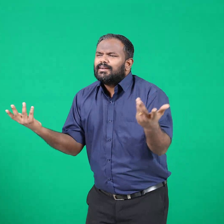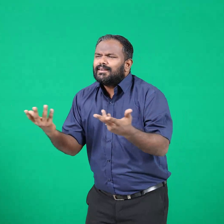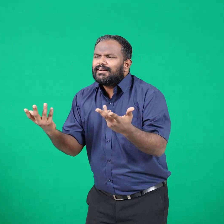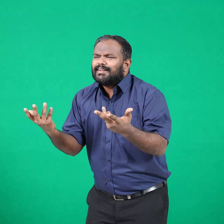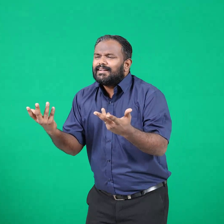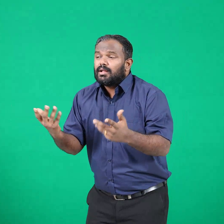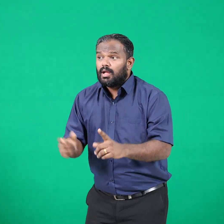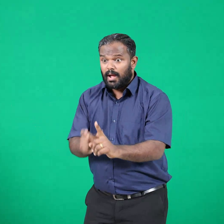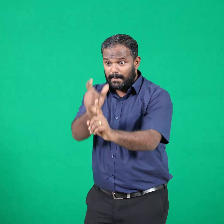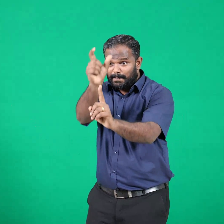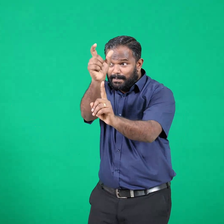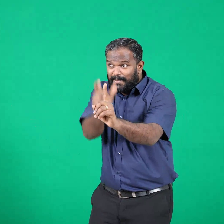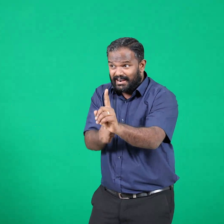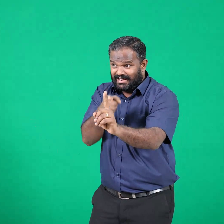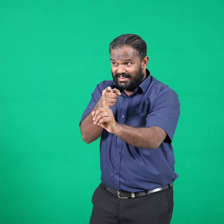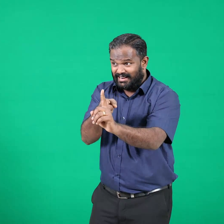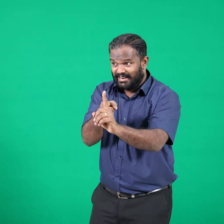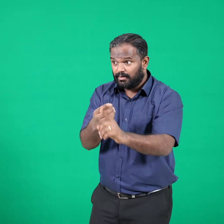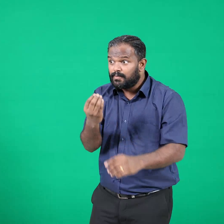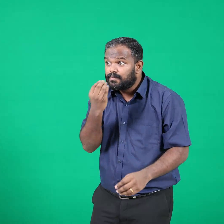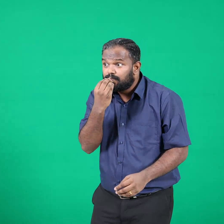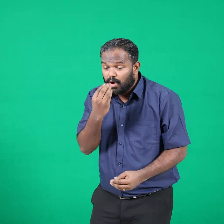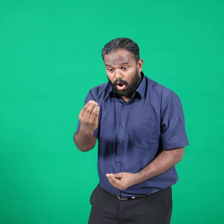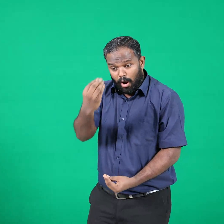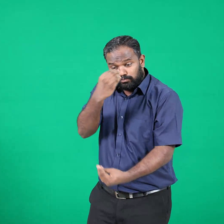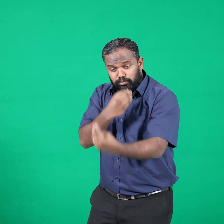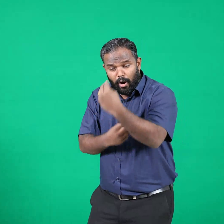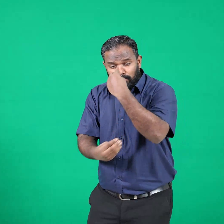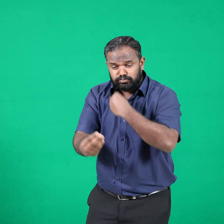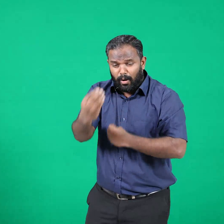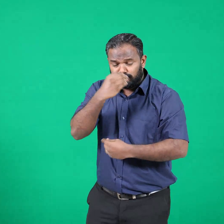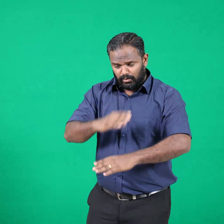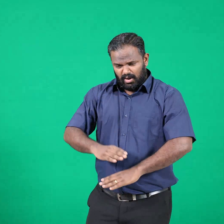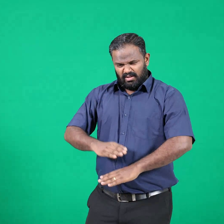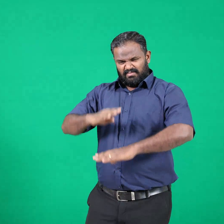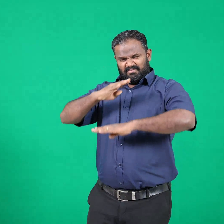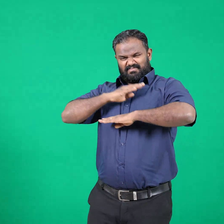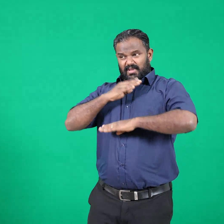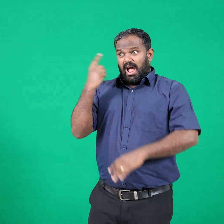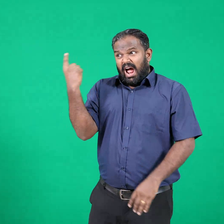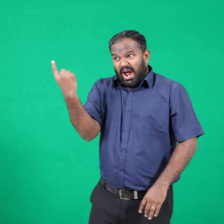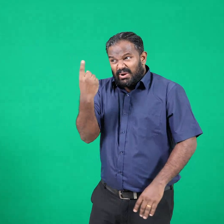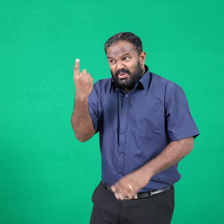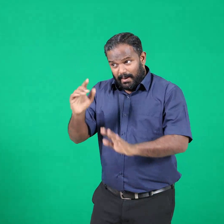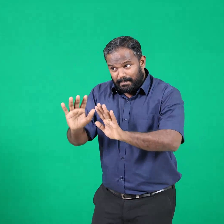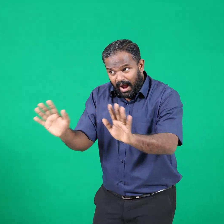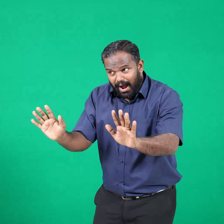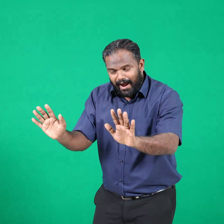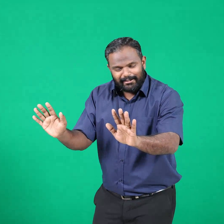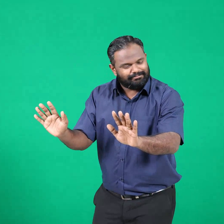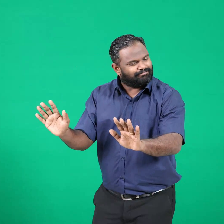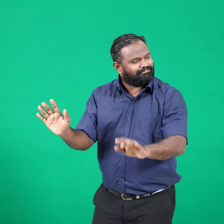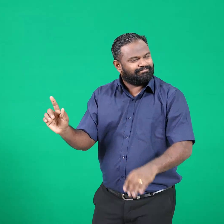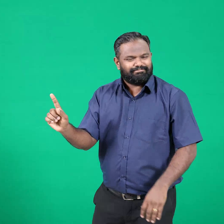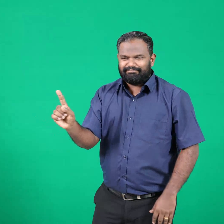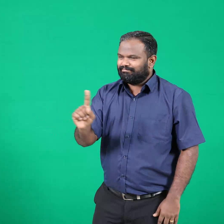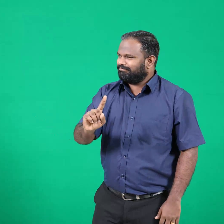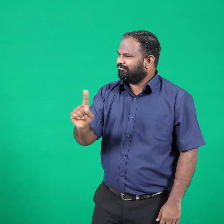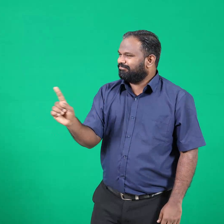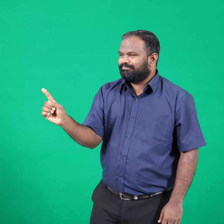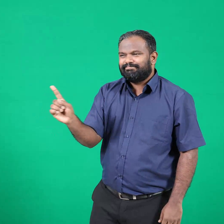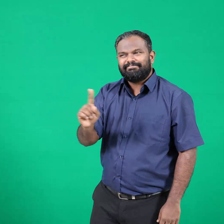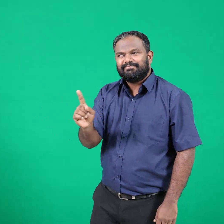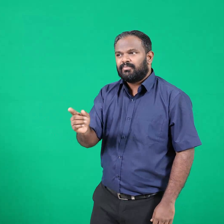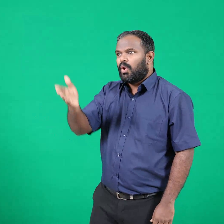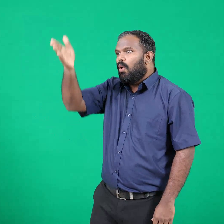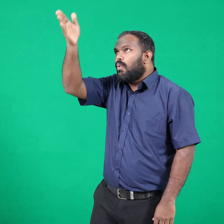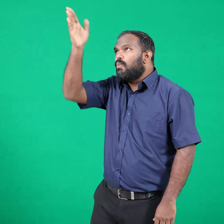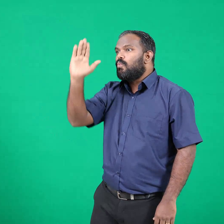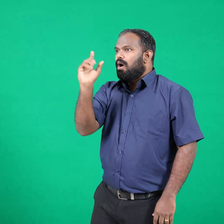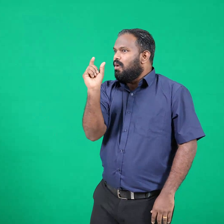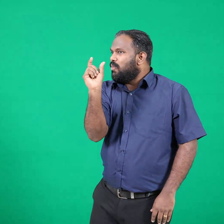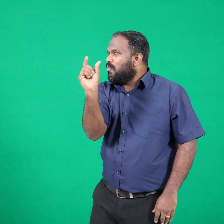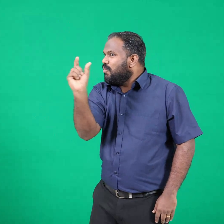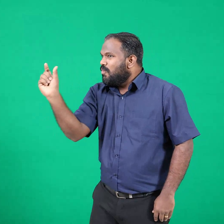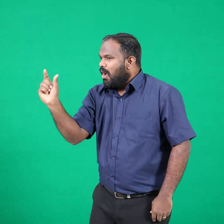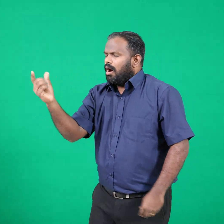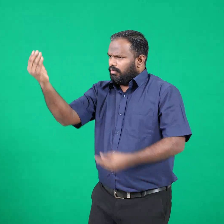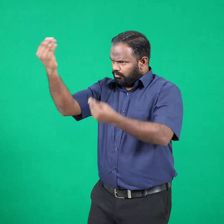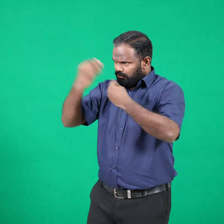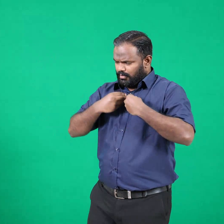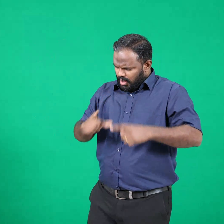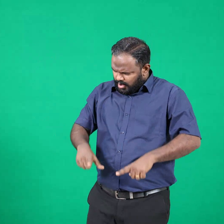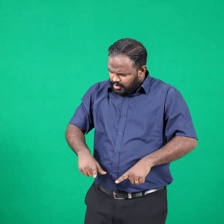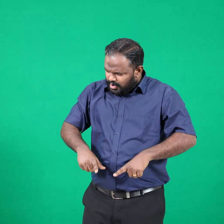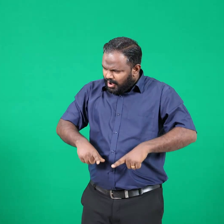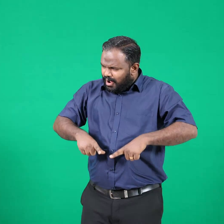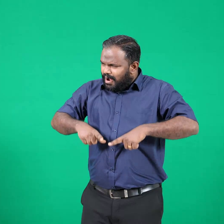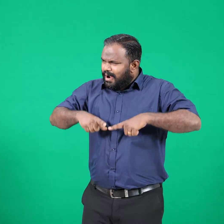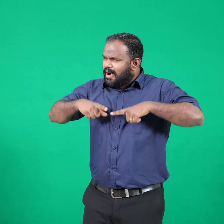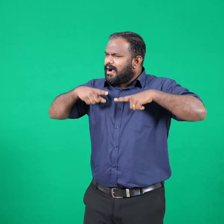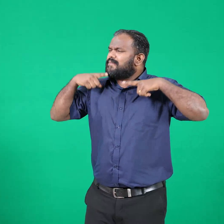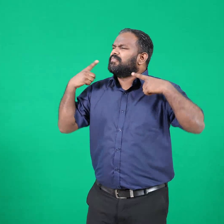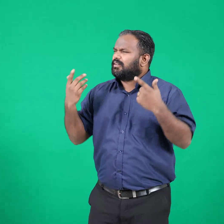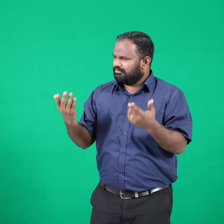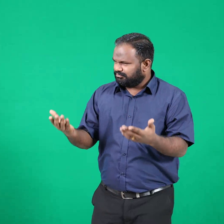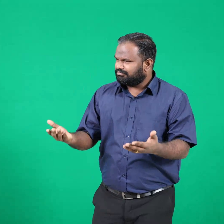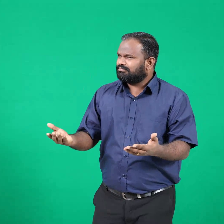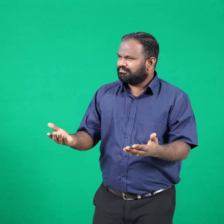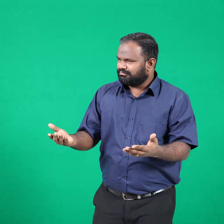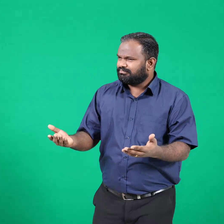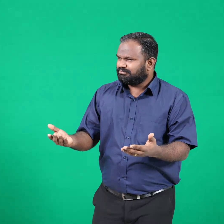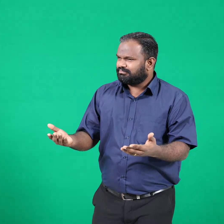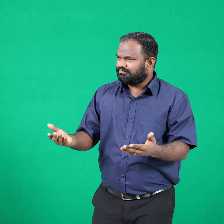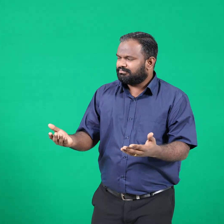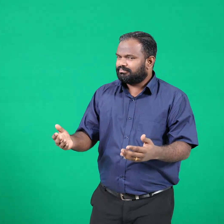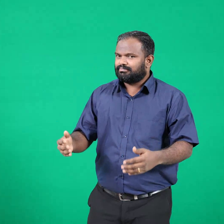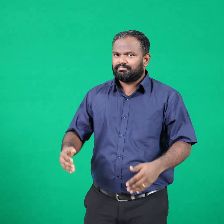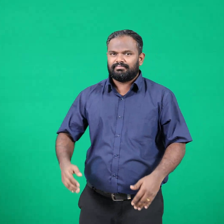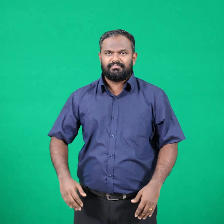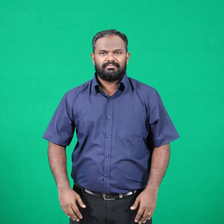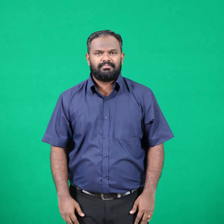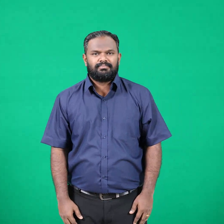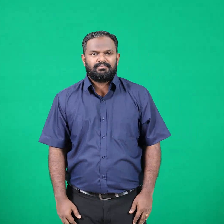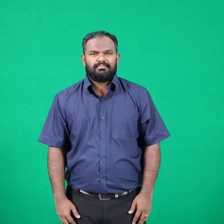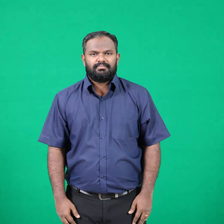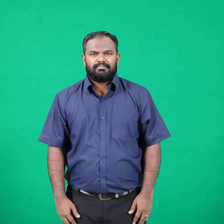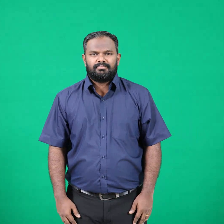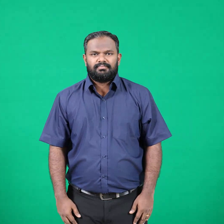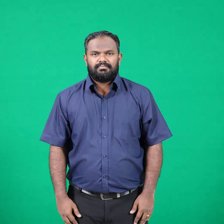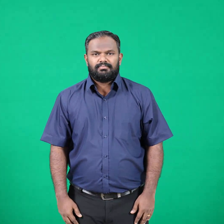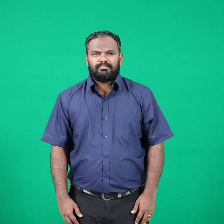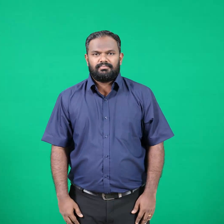But Jesus answered, "It is written: ' Man shall not live on bread alone.'"